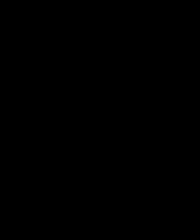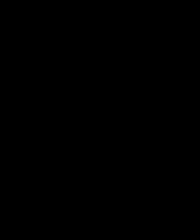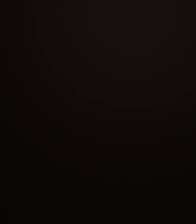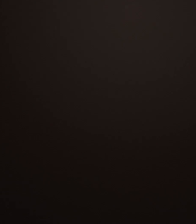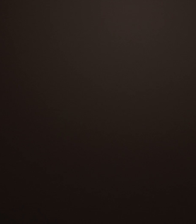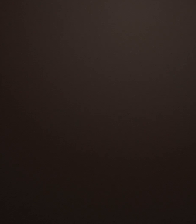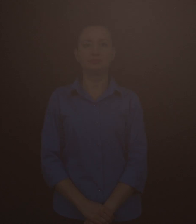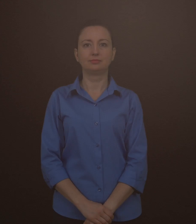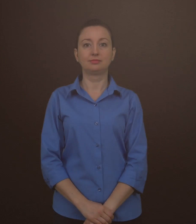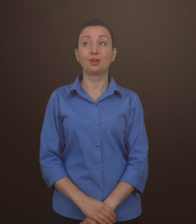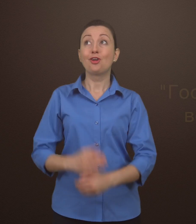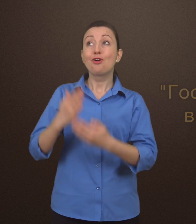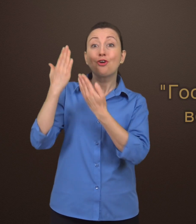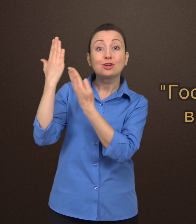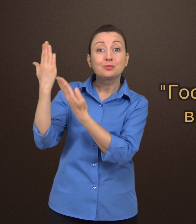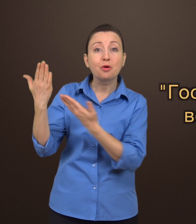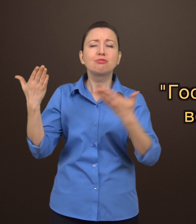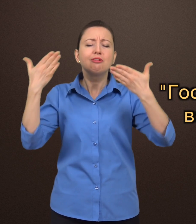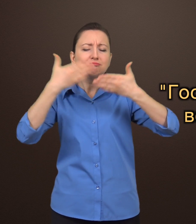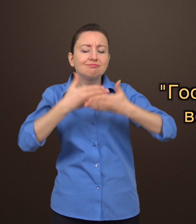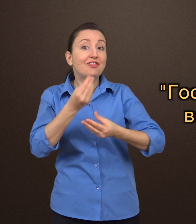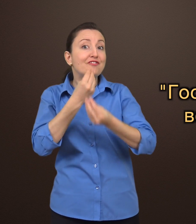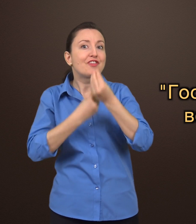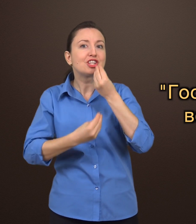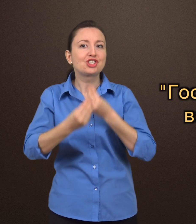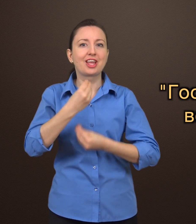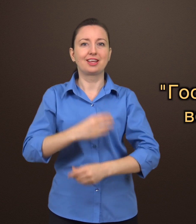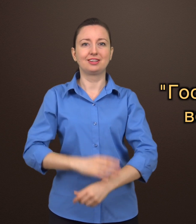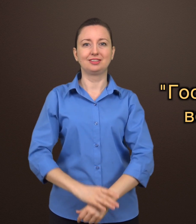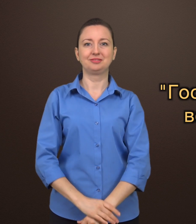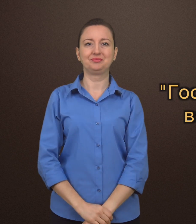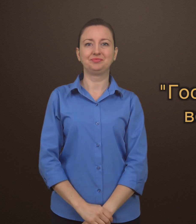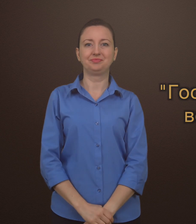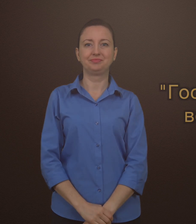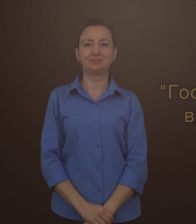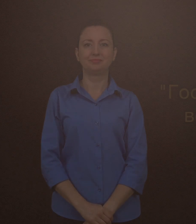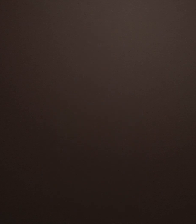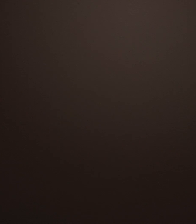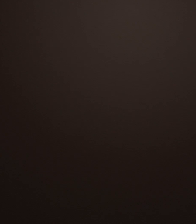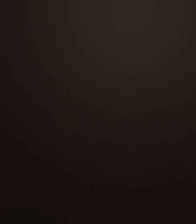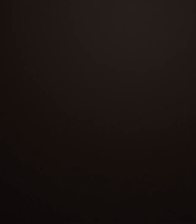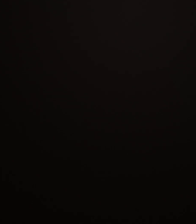The last supper (the Lord's supper)